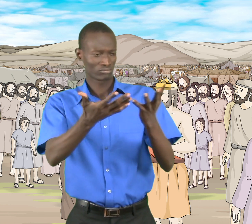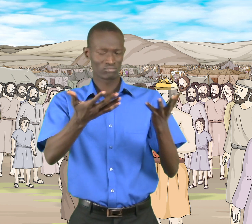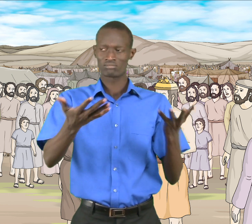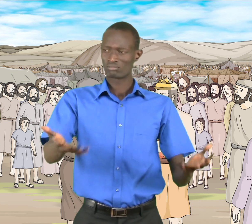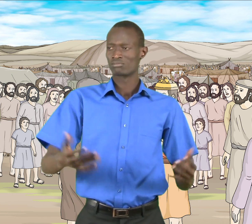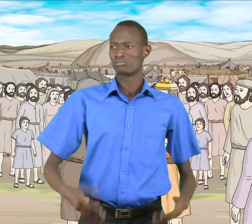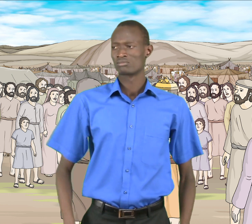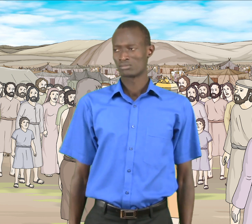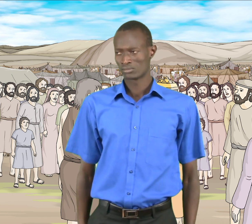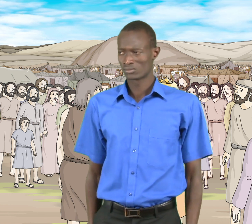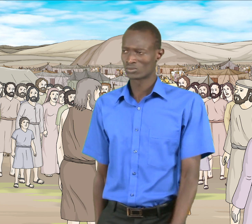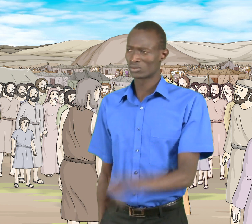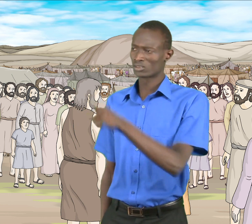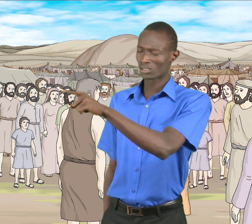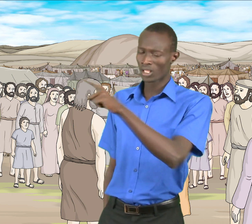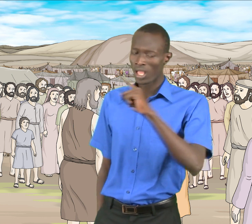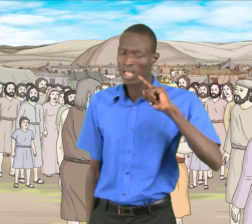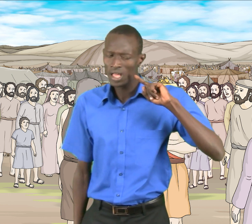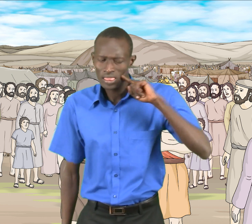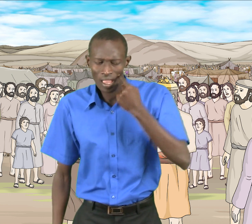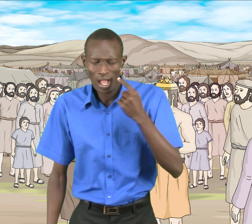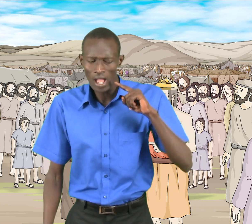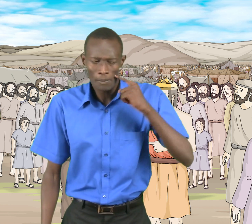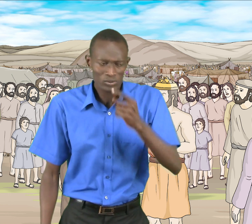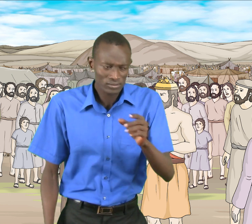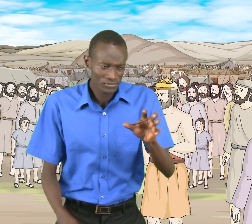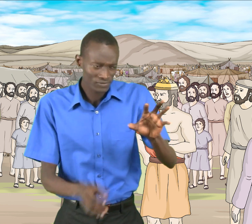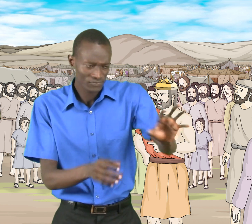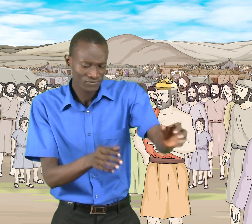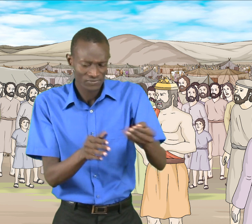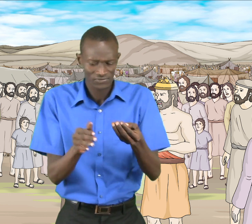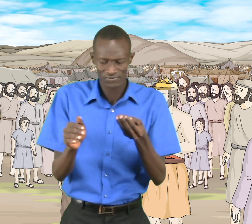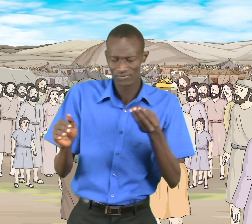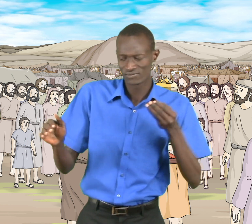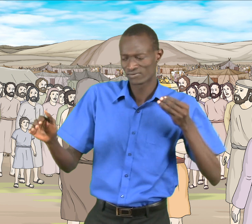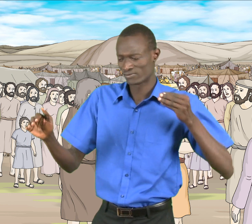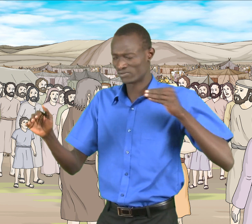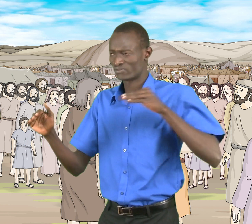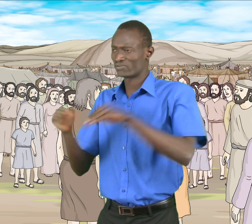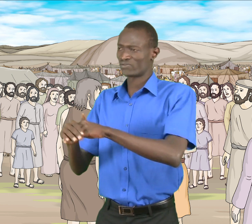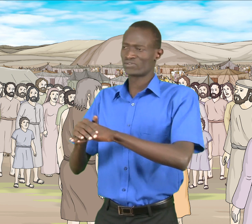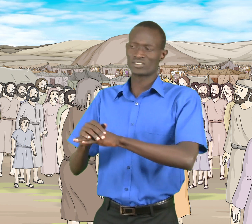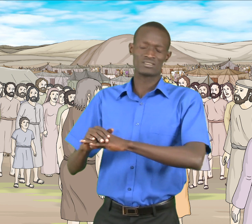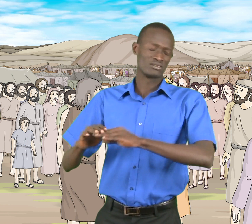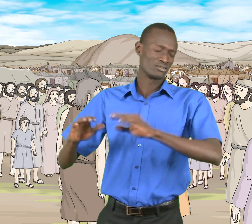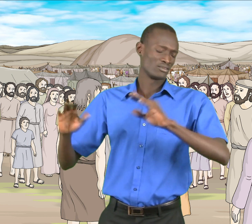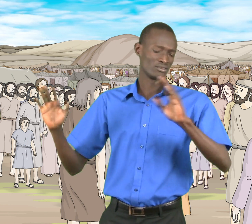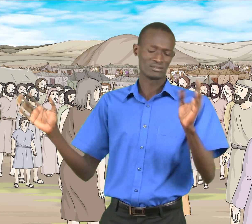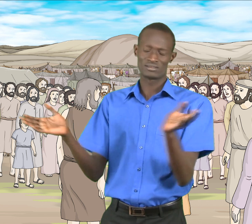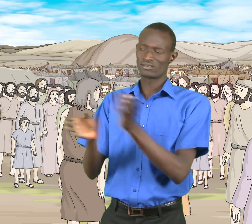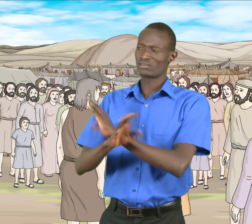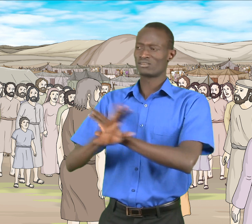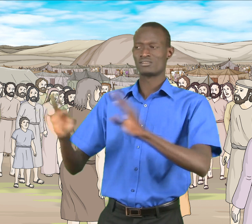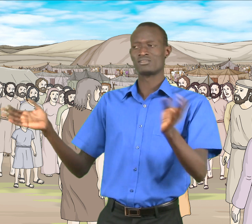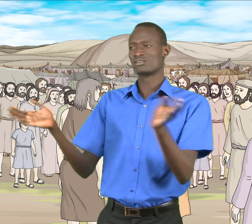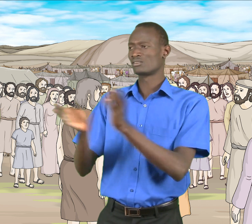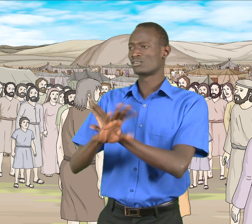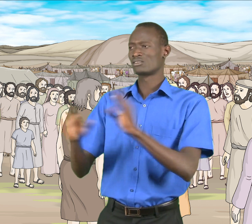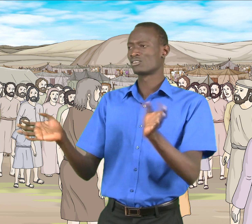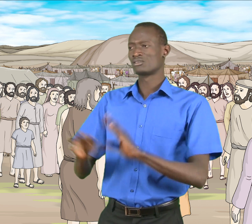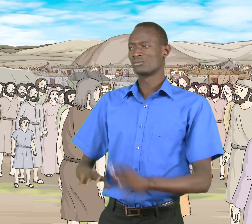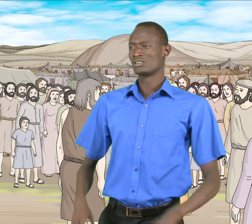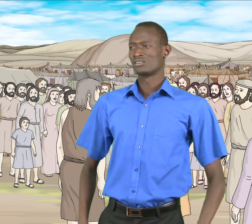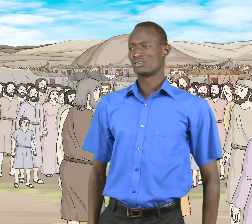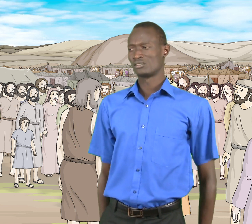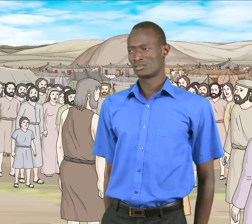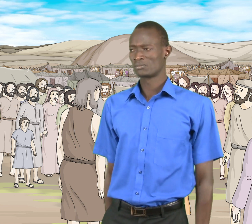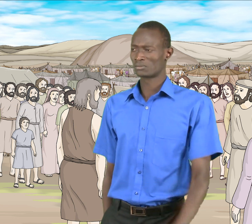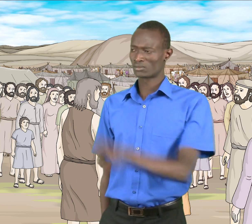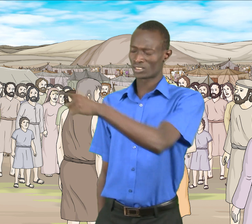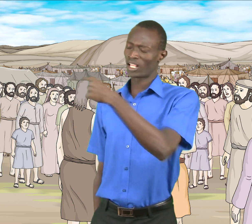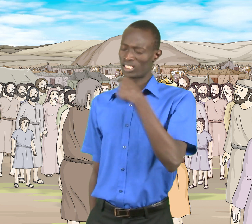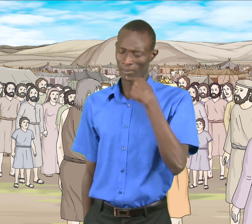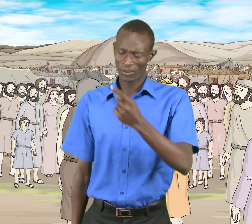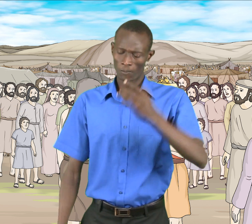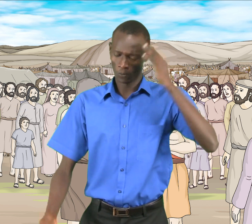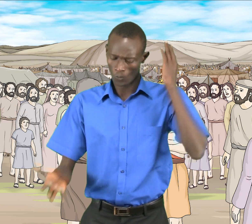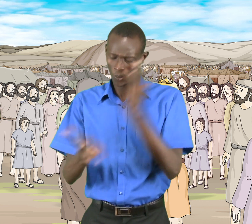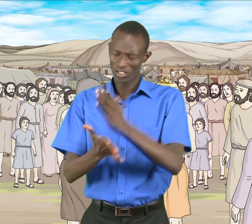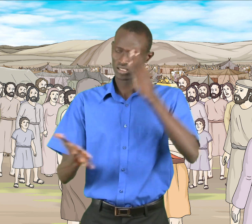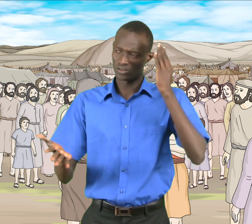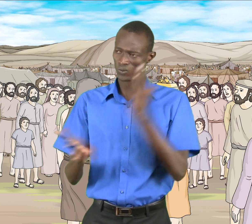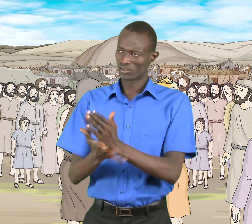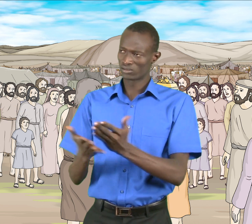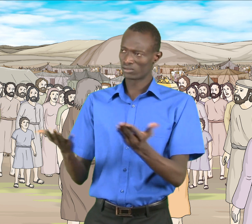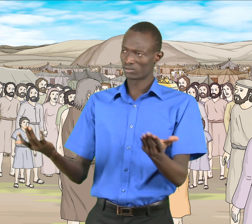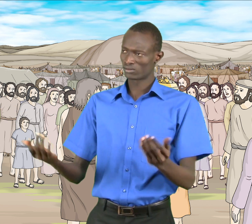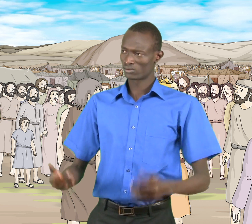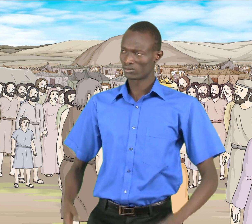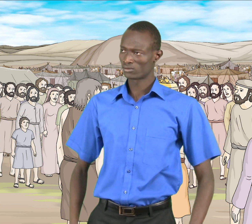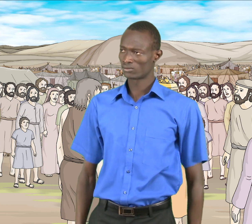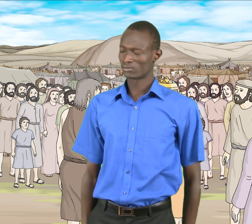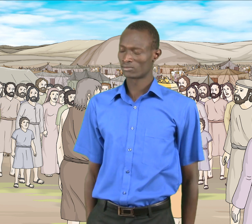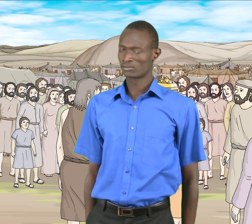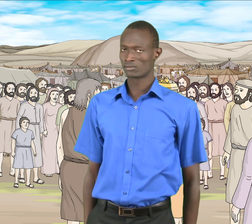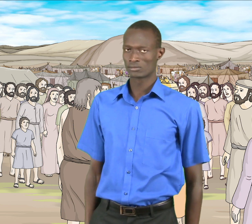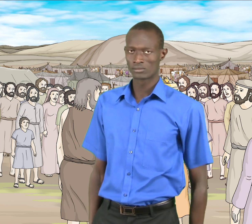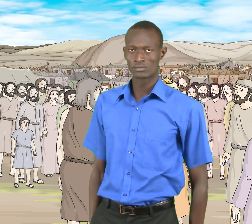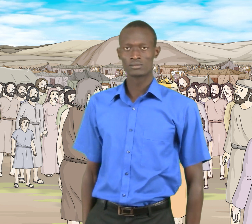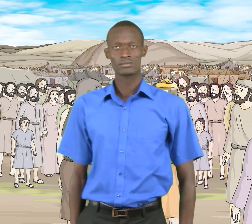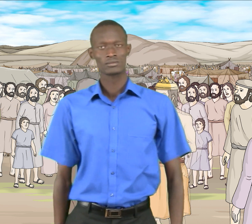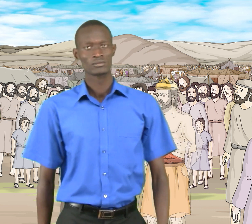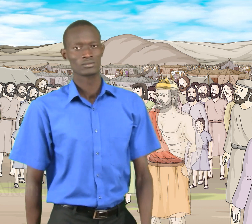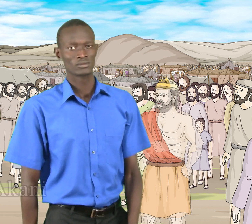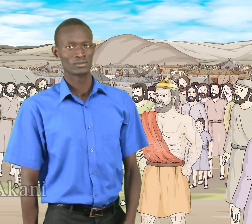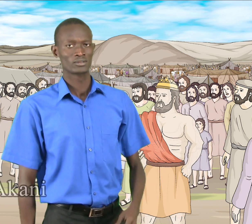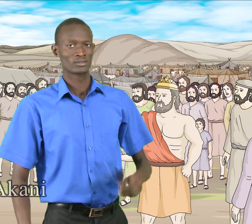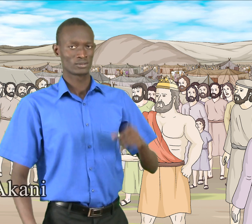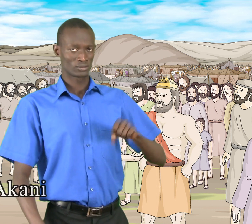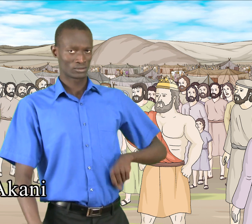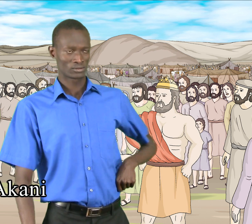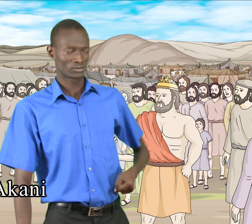I urge you to tell me what you have done; do not hide it from me.”